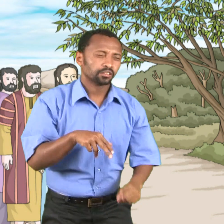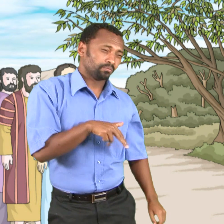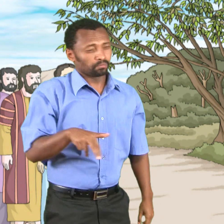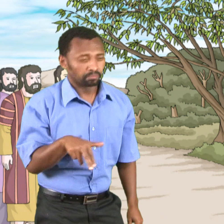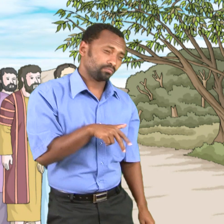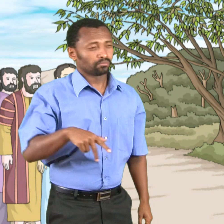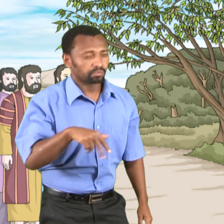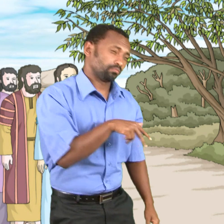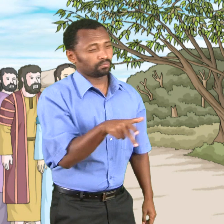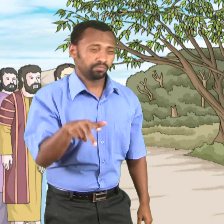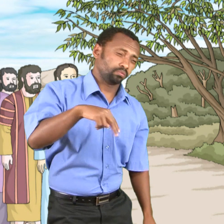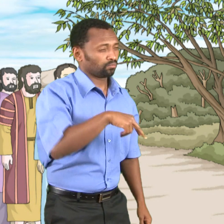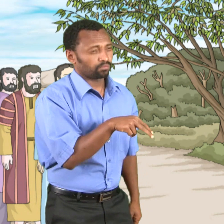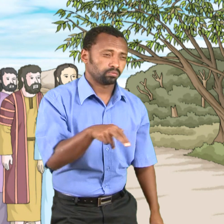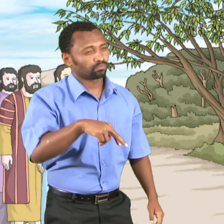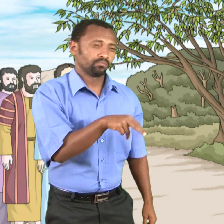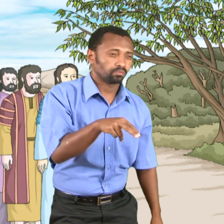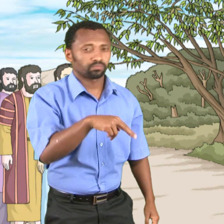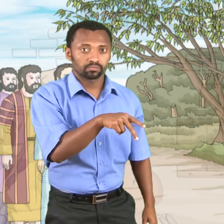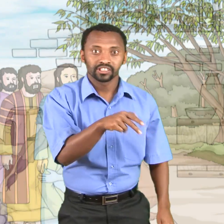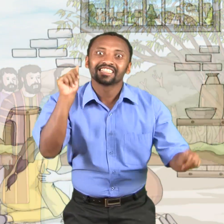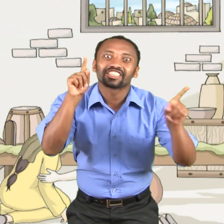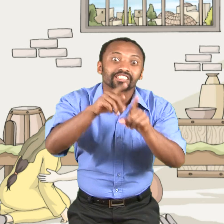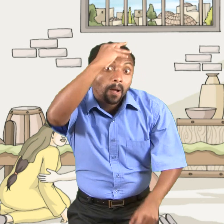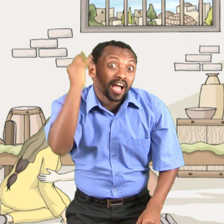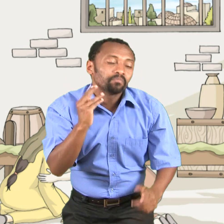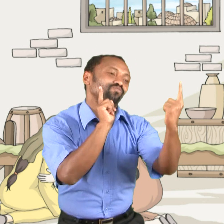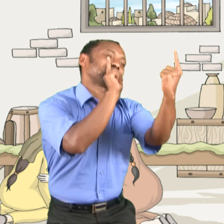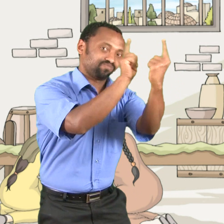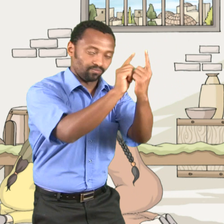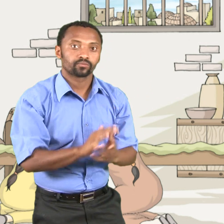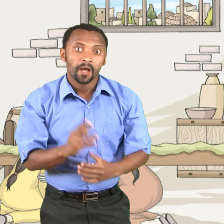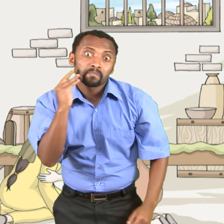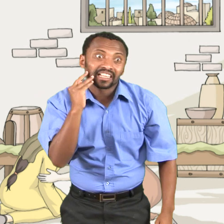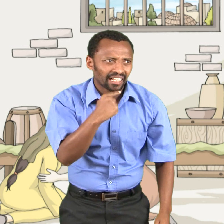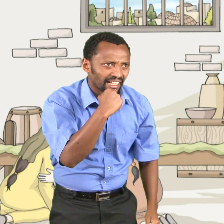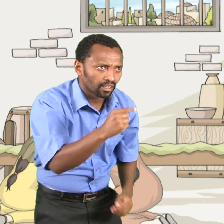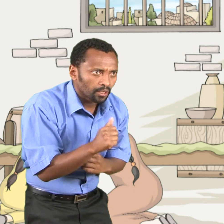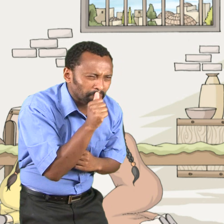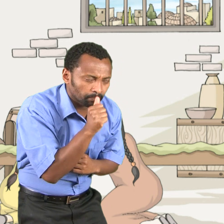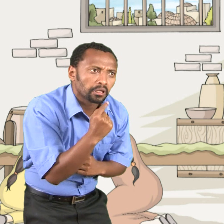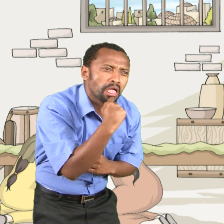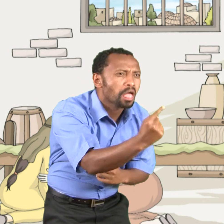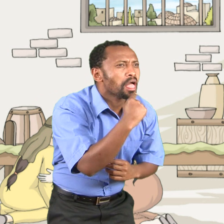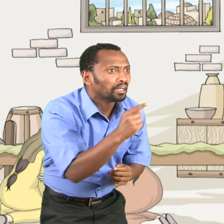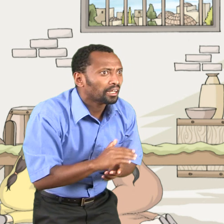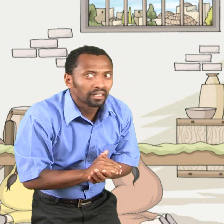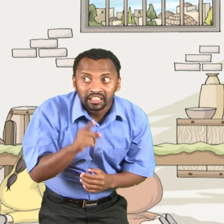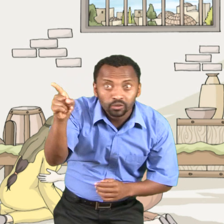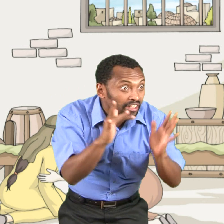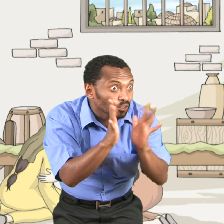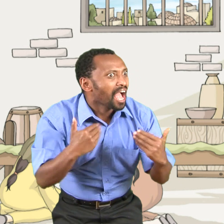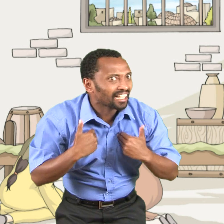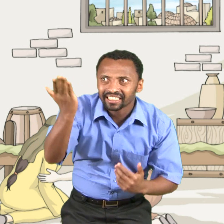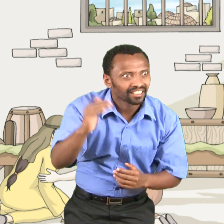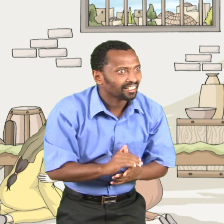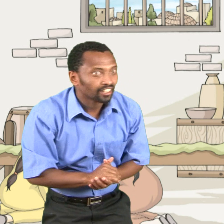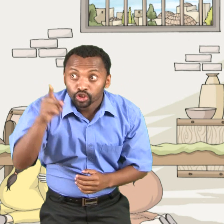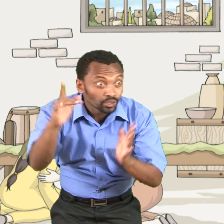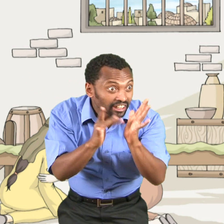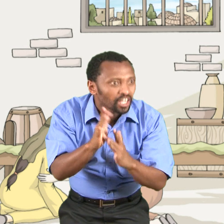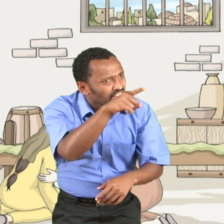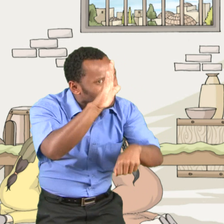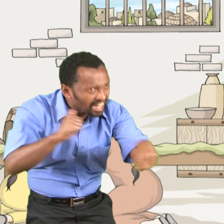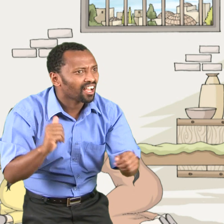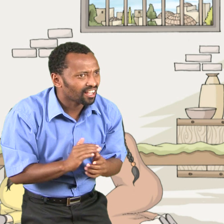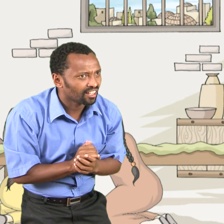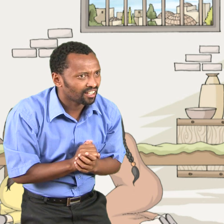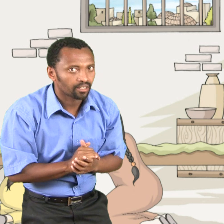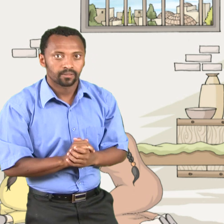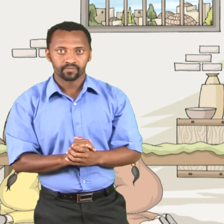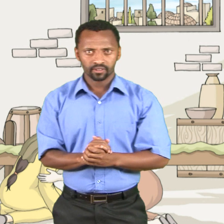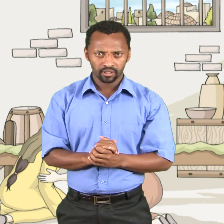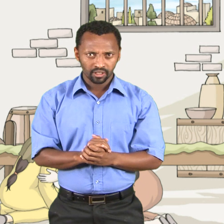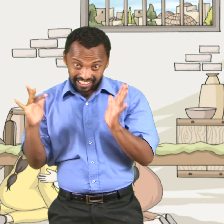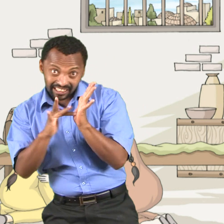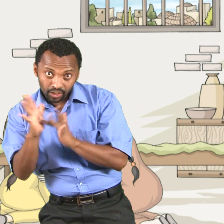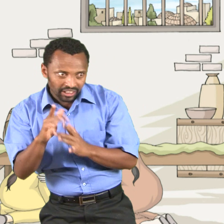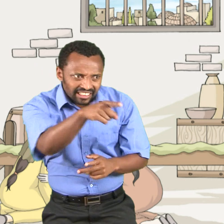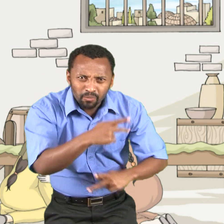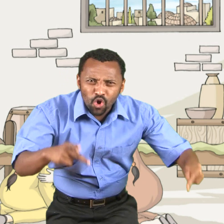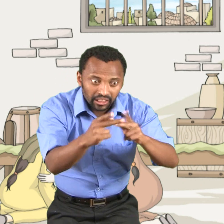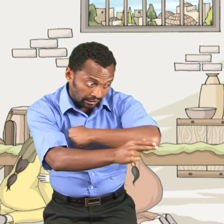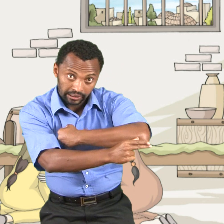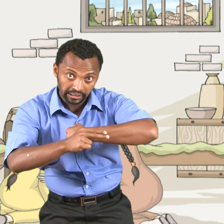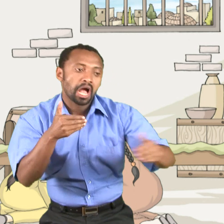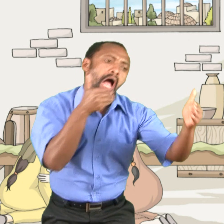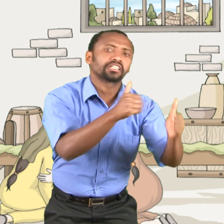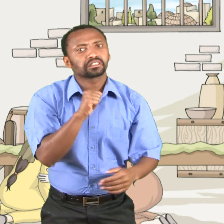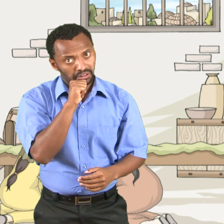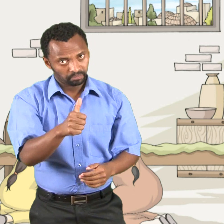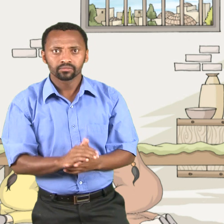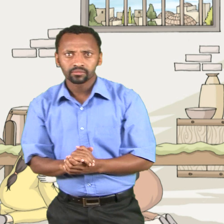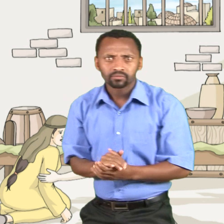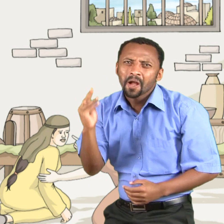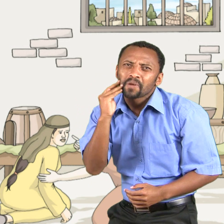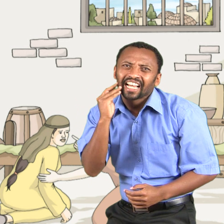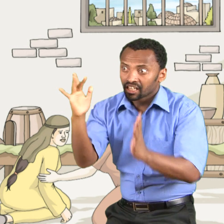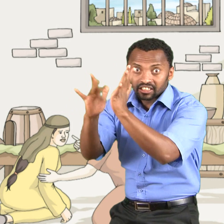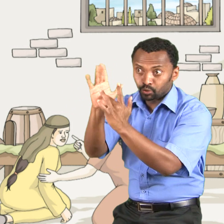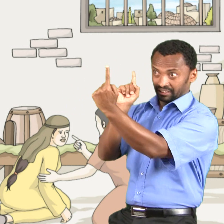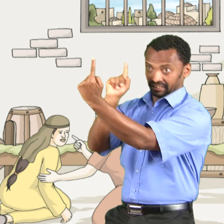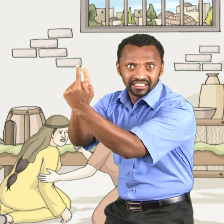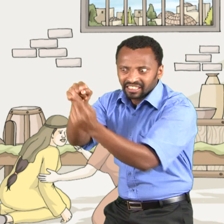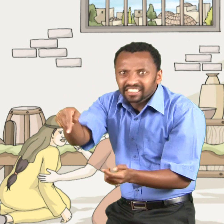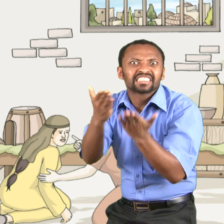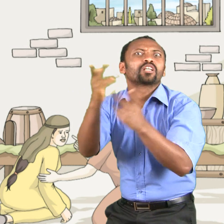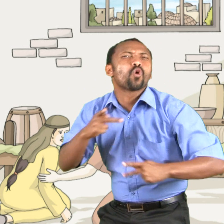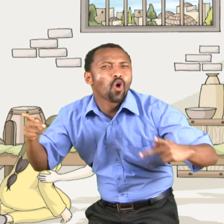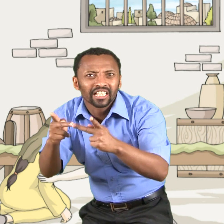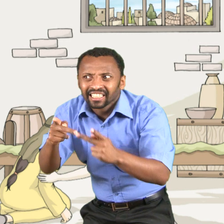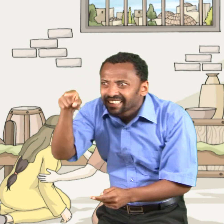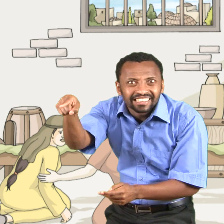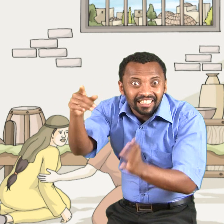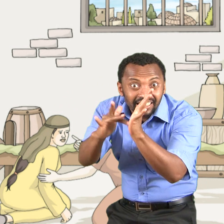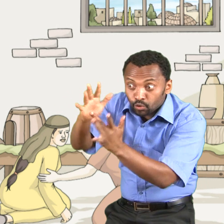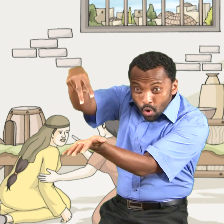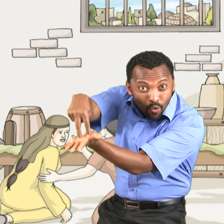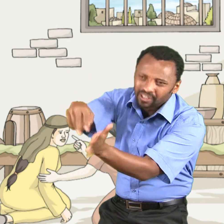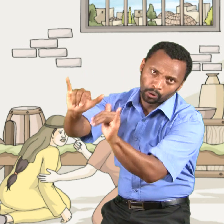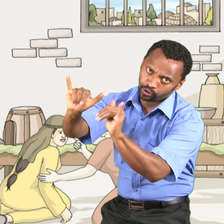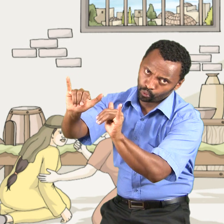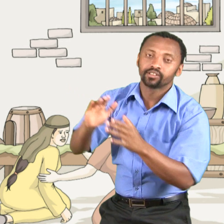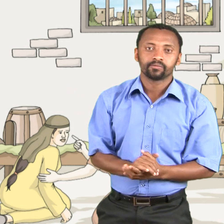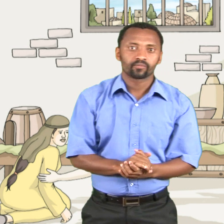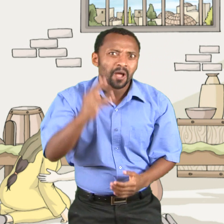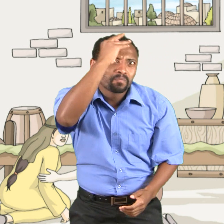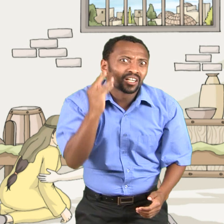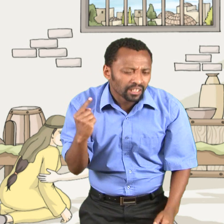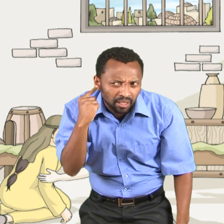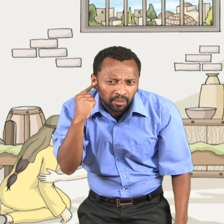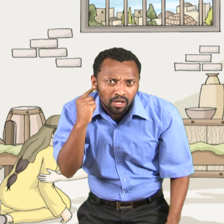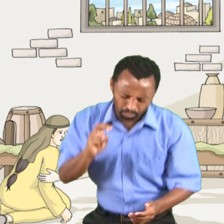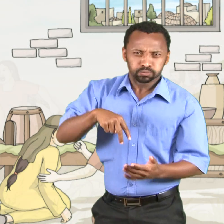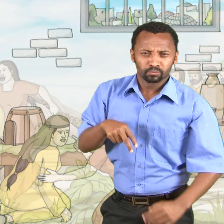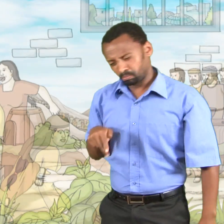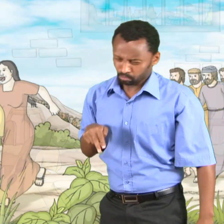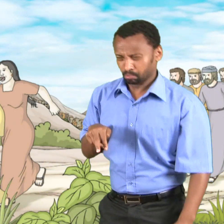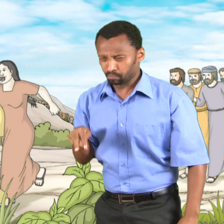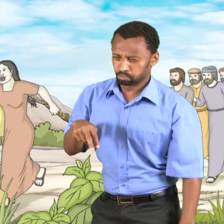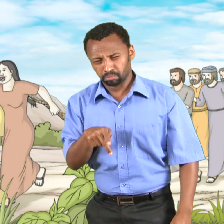After Martha had said this, she went back and called her sister Mary aside to tell her, “The Teacher is here and is asking for you.”